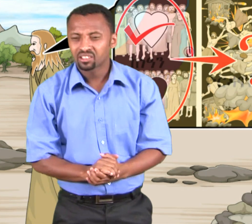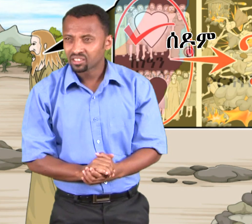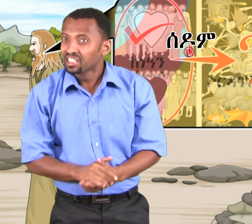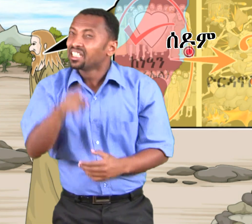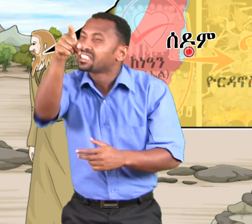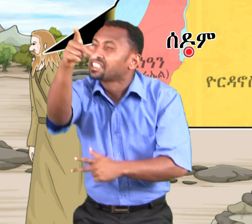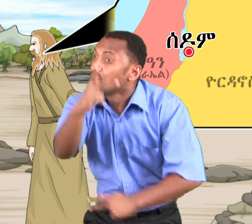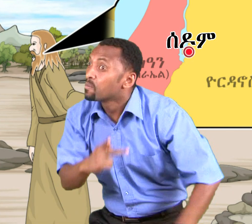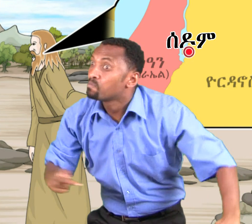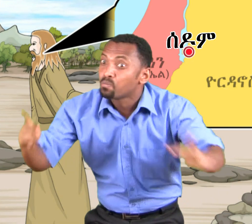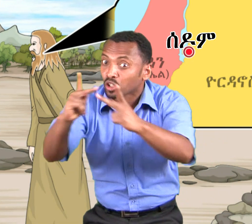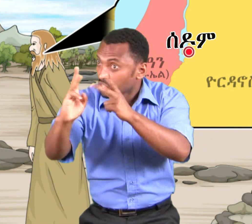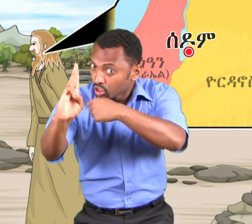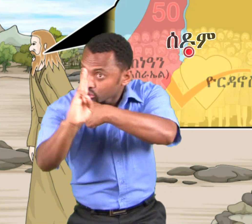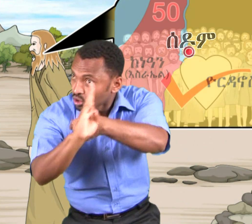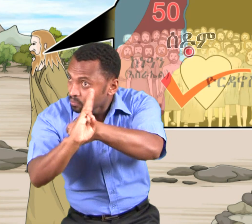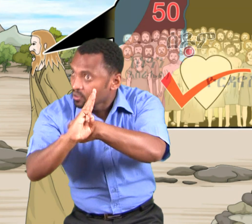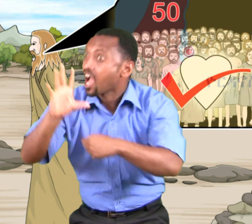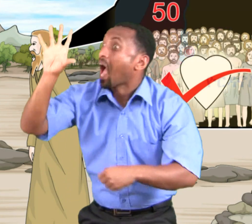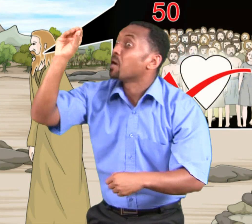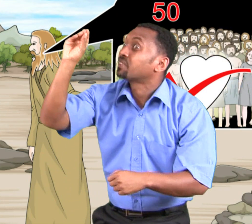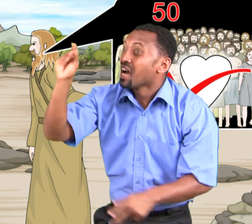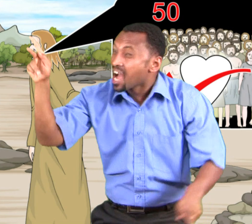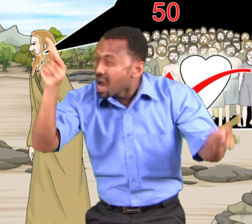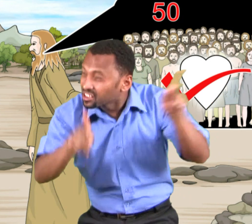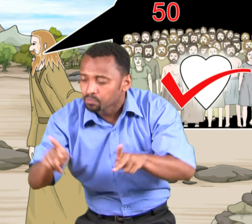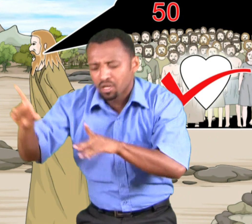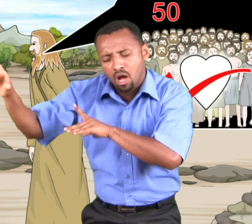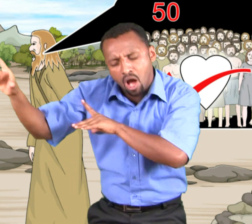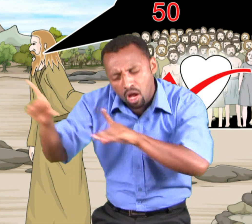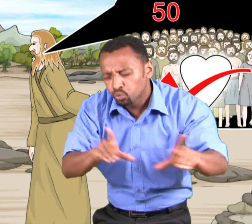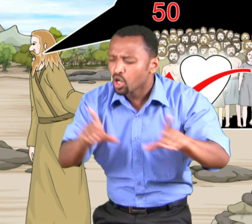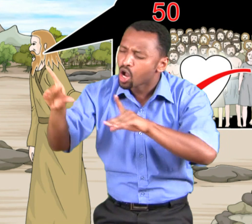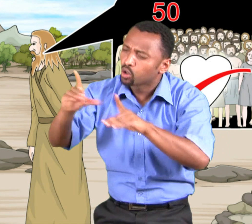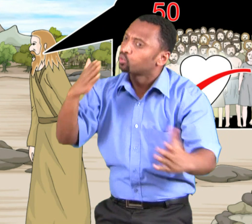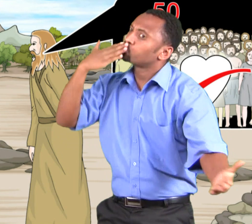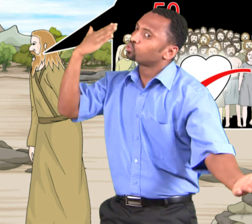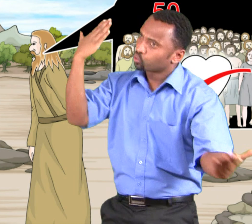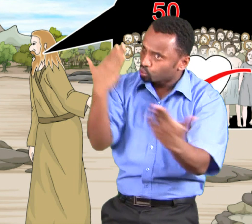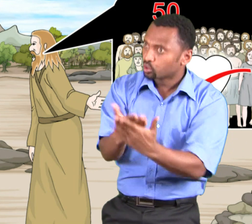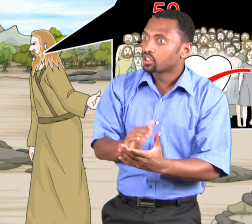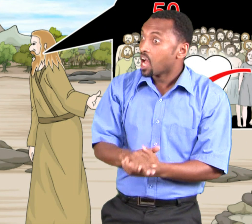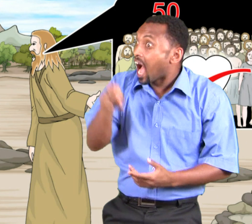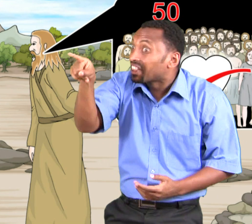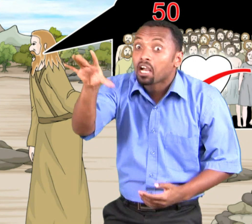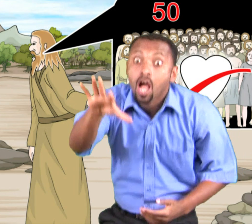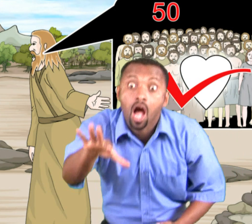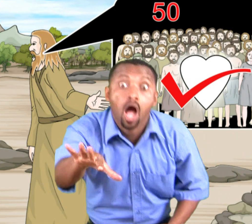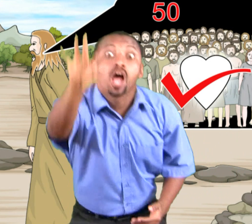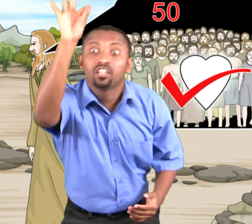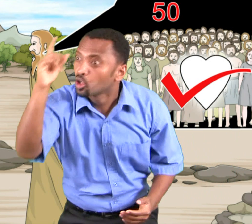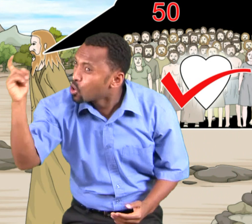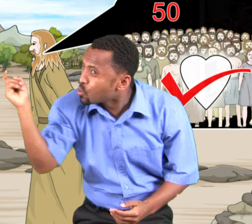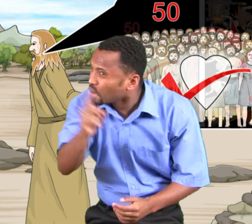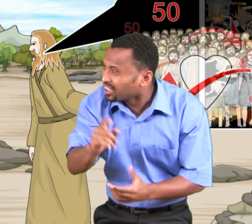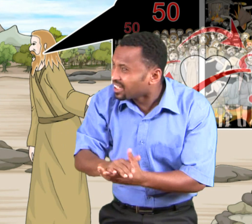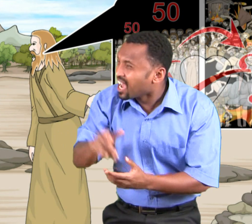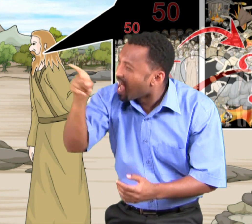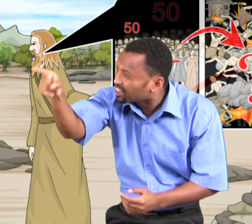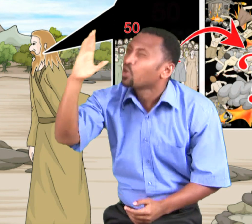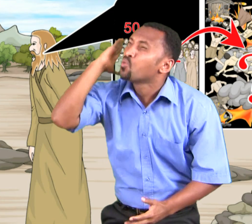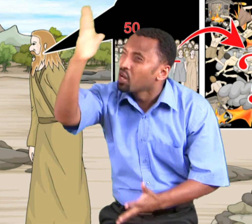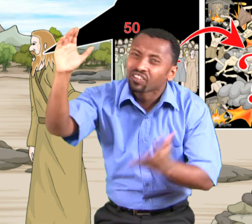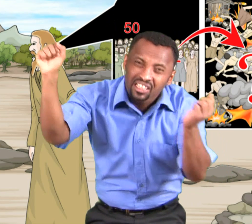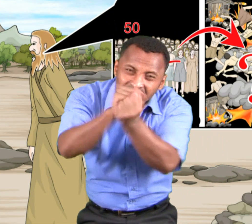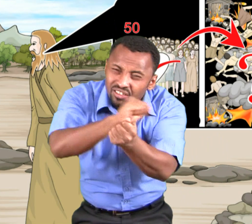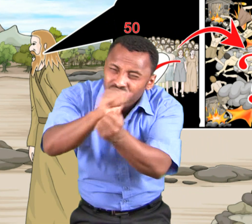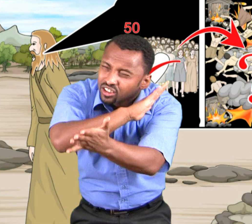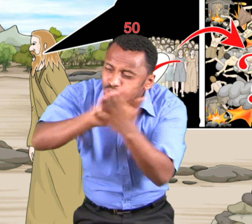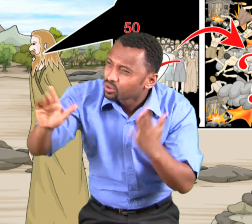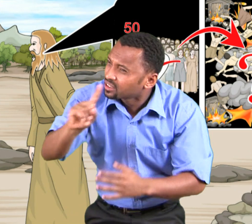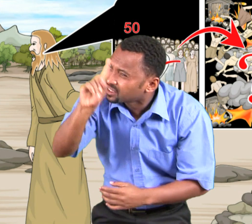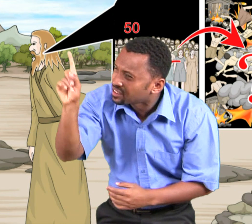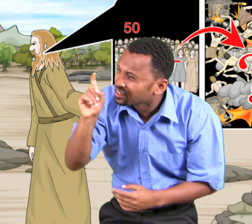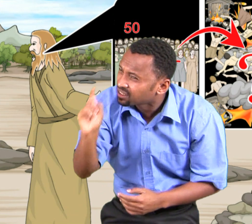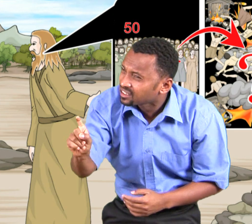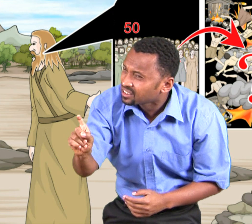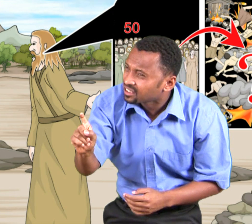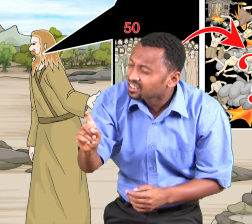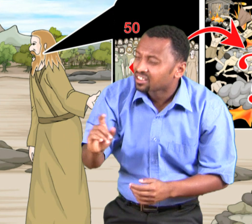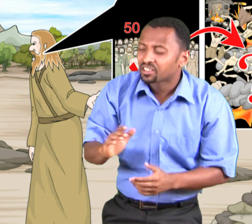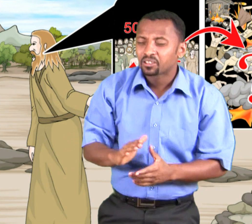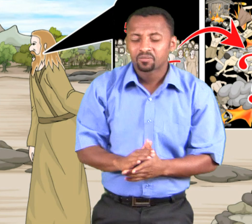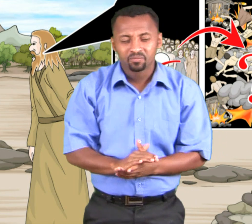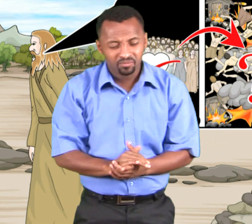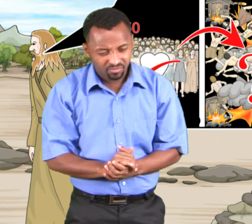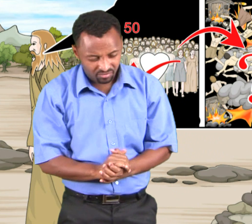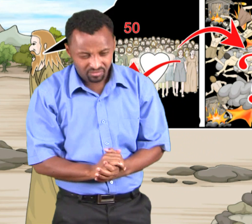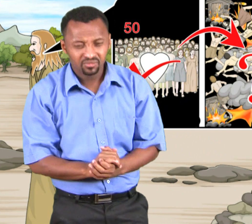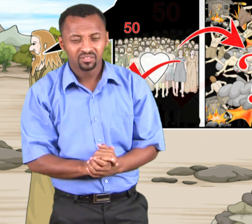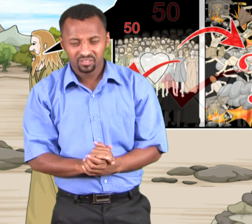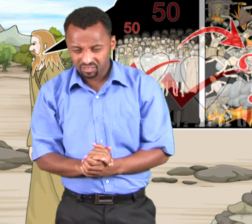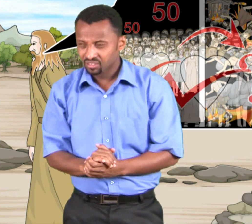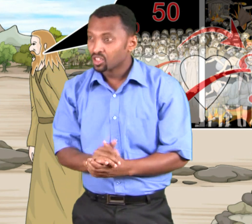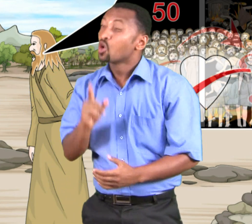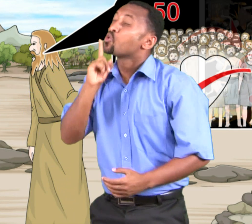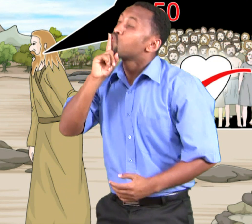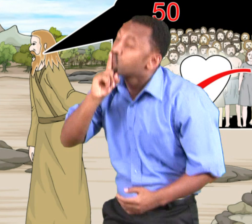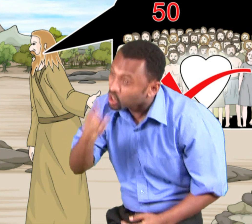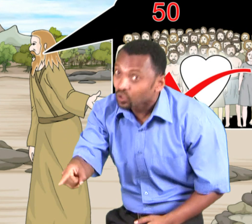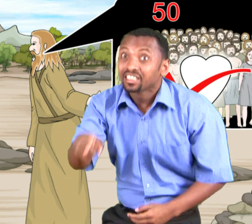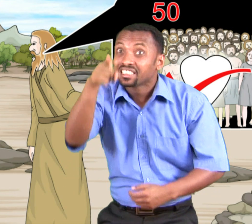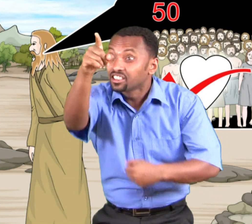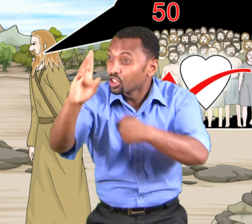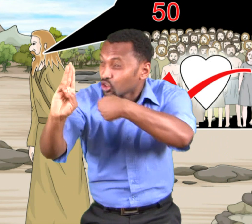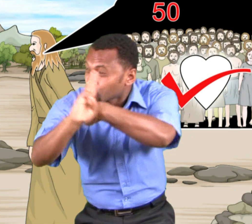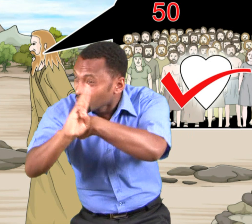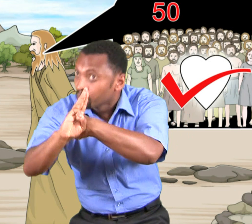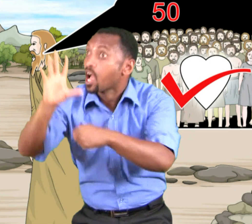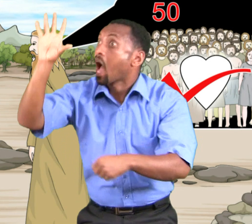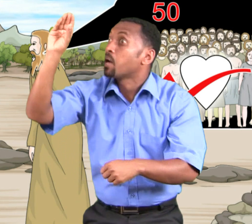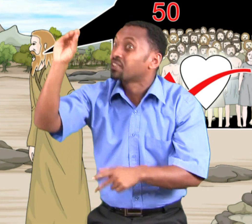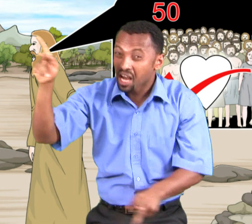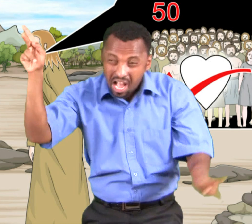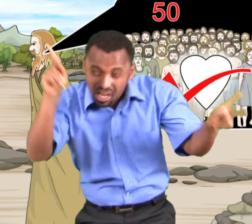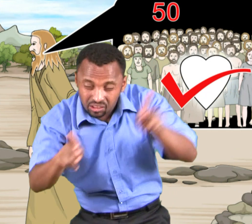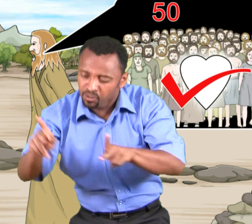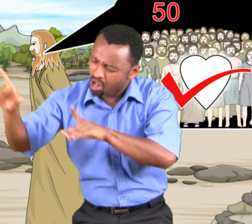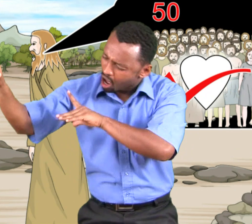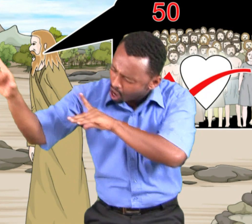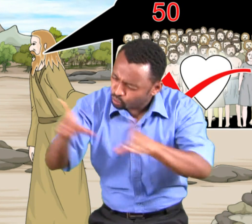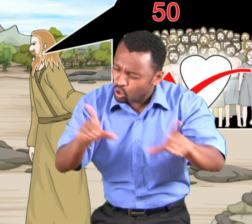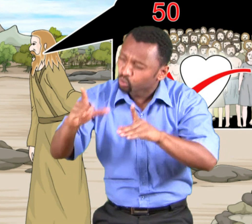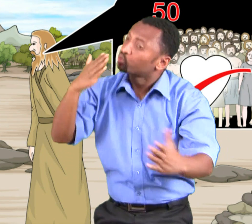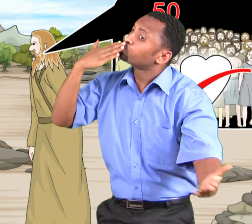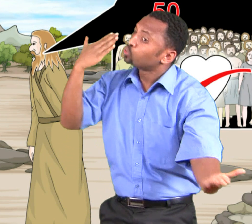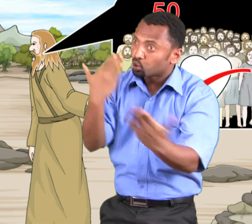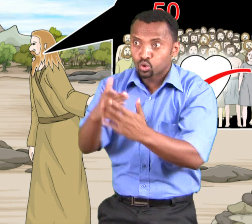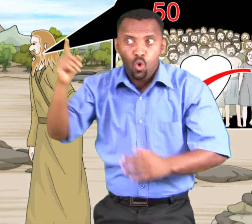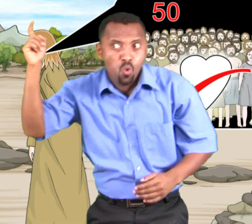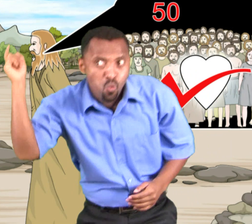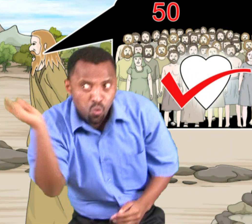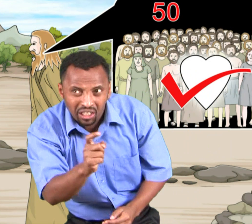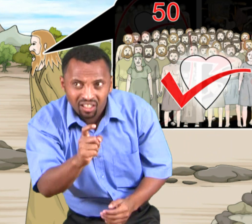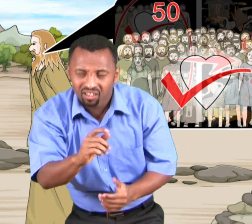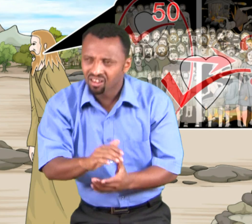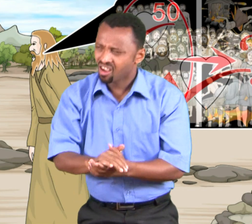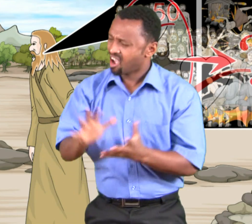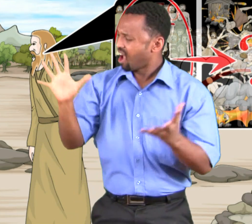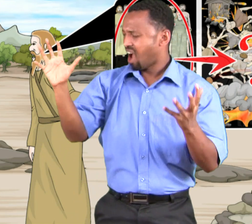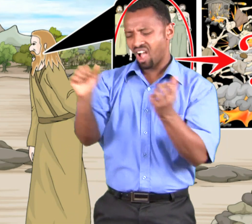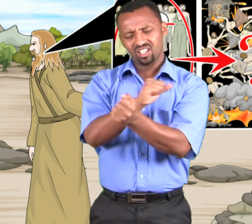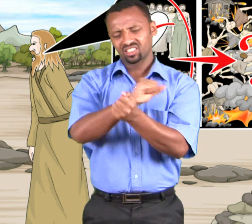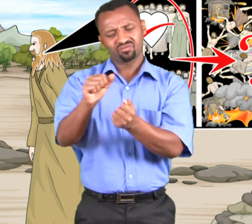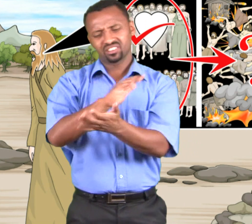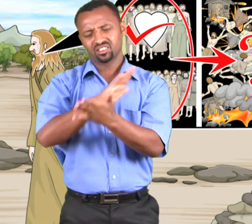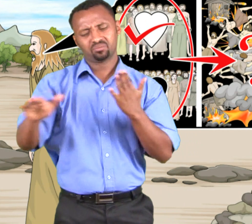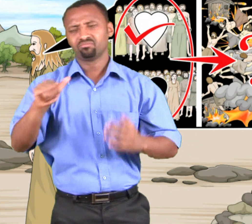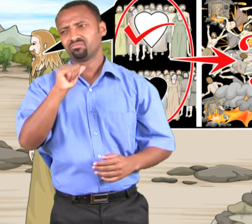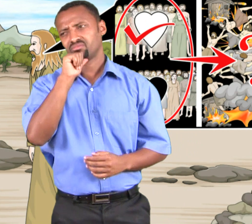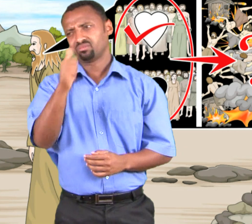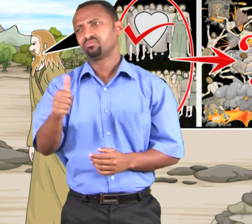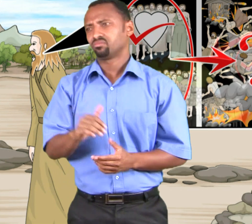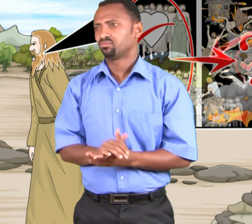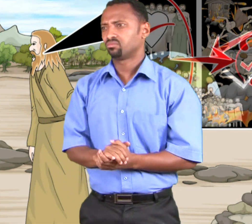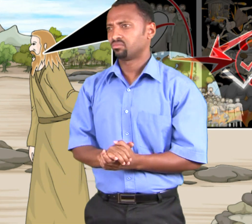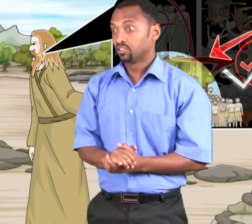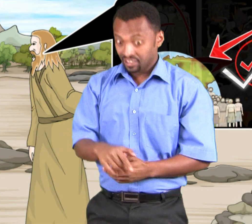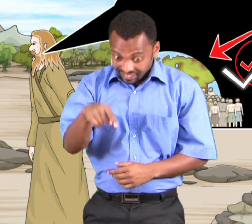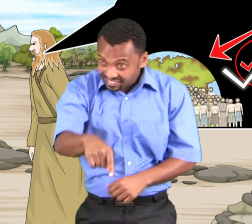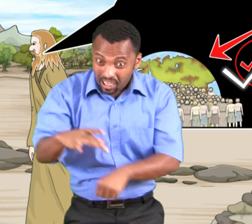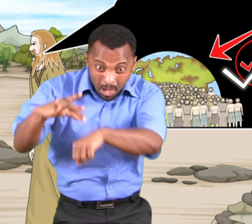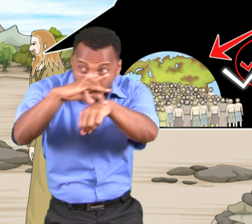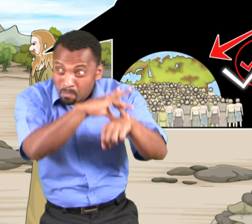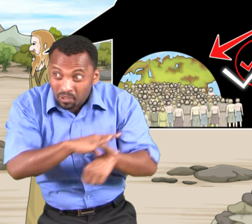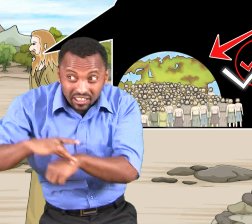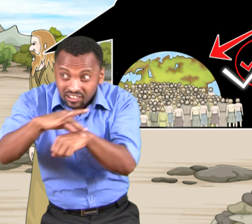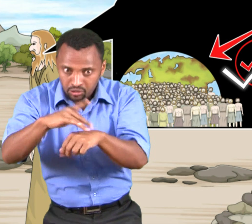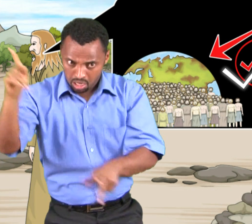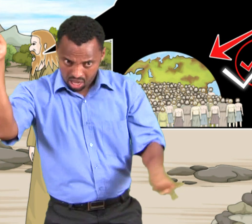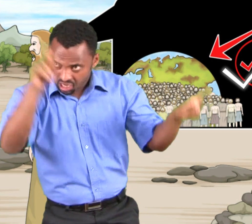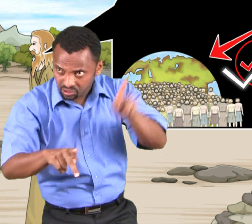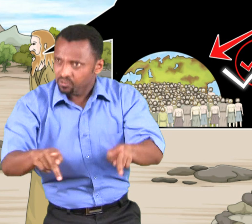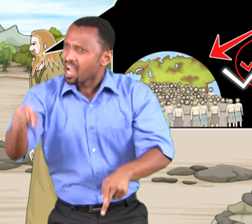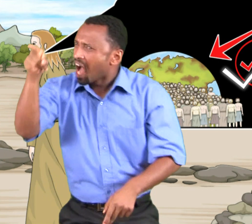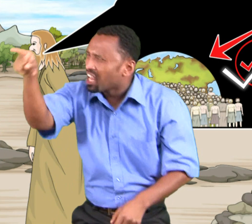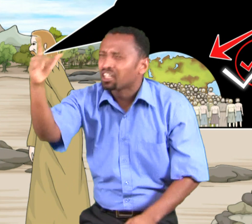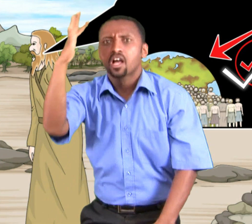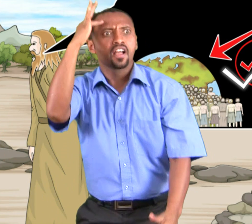What if there are fifty righteous ones in the city? Will You really sweep it away and not spare the place for the sake of the fifty righteous ones who are there? Far be it from You to do such a thing—to kill the righteous with the wicked, so that the righteous and the wicked are treated alike. Far be it from You!